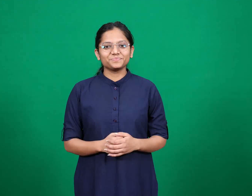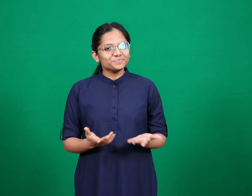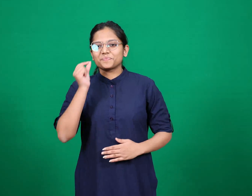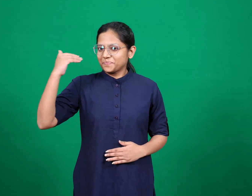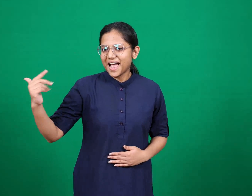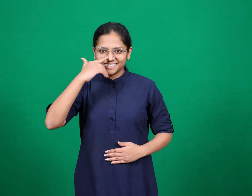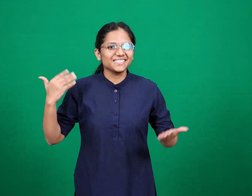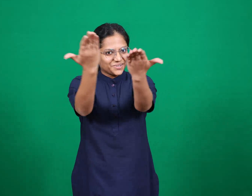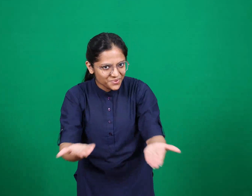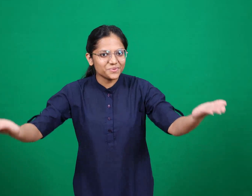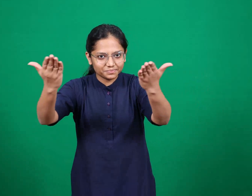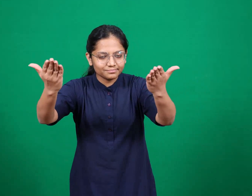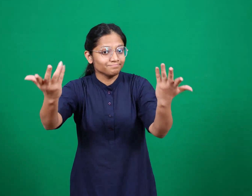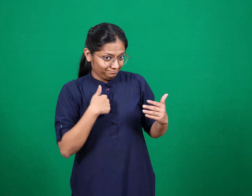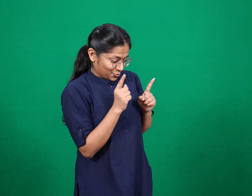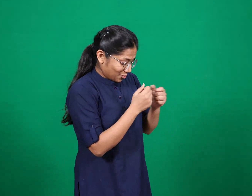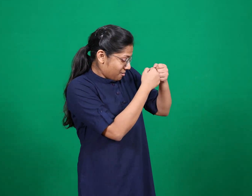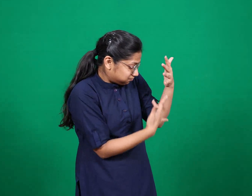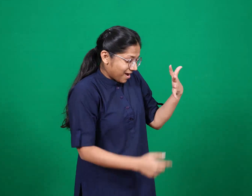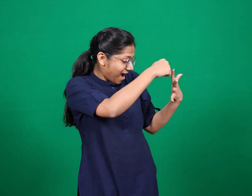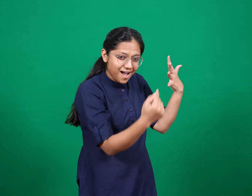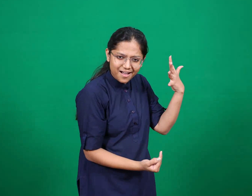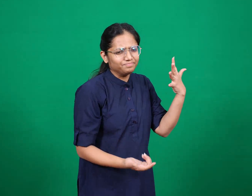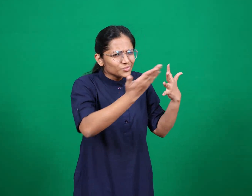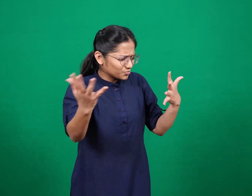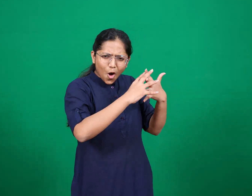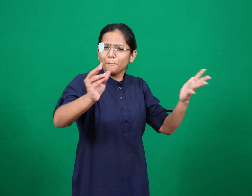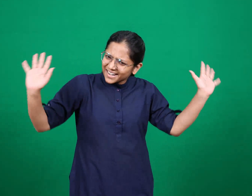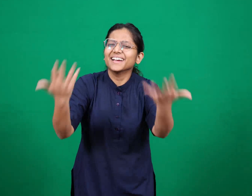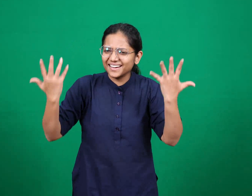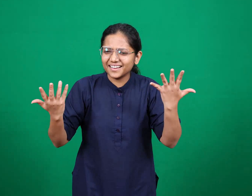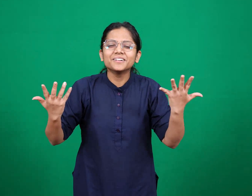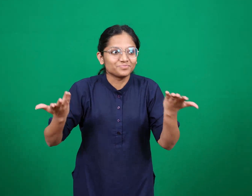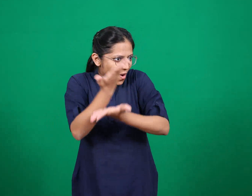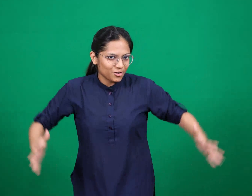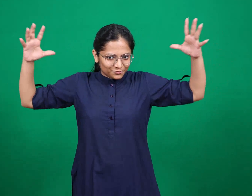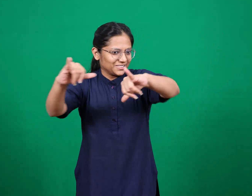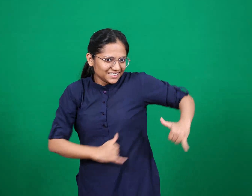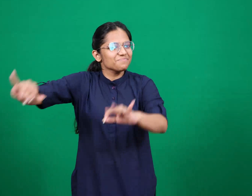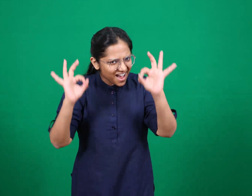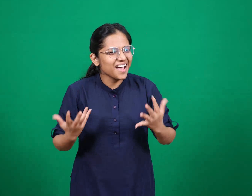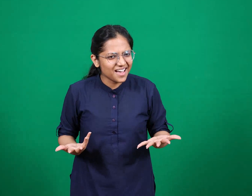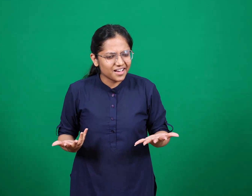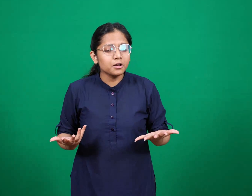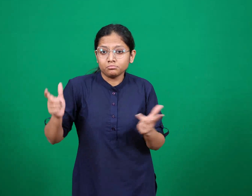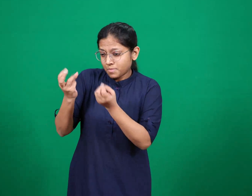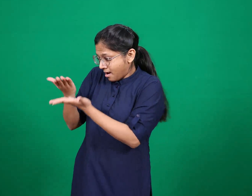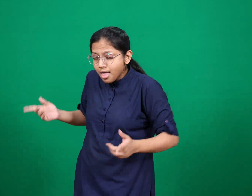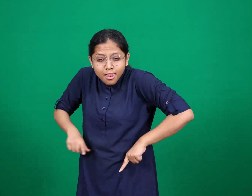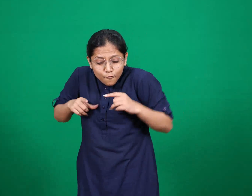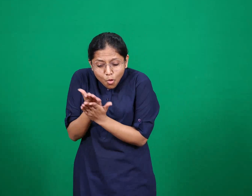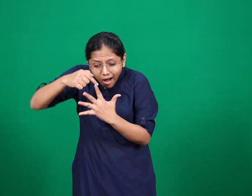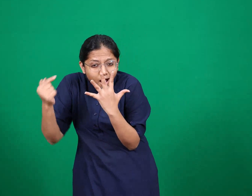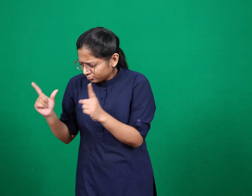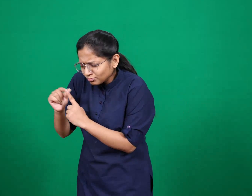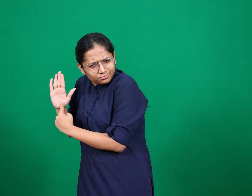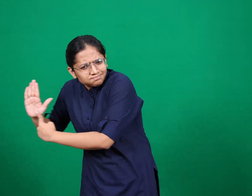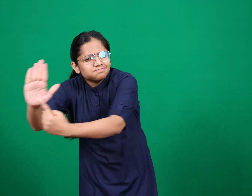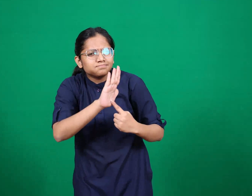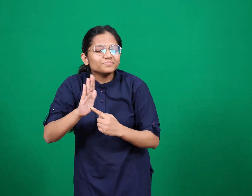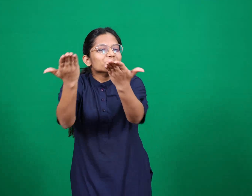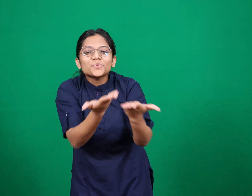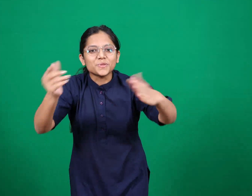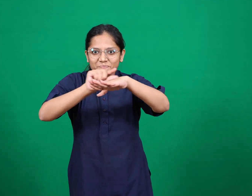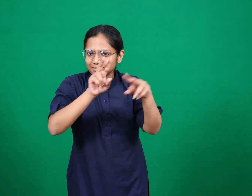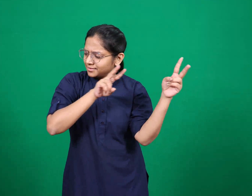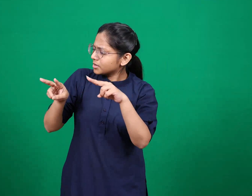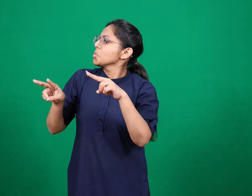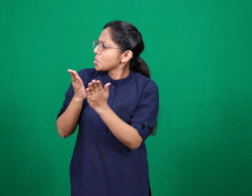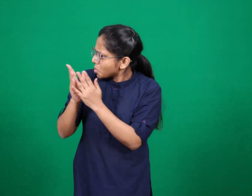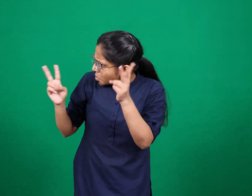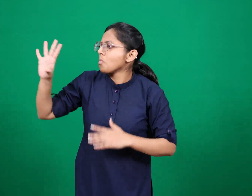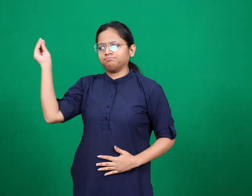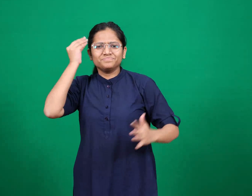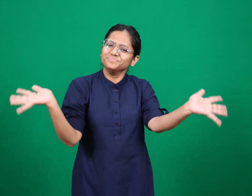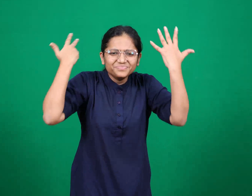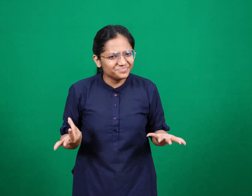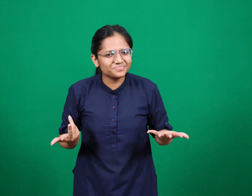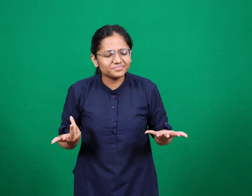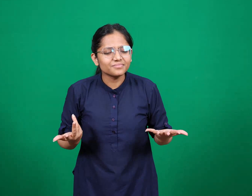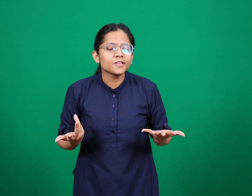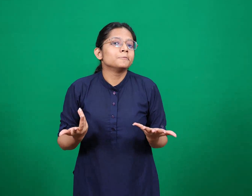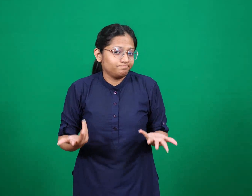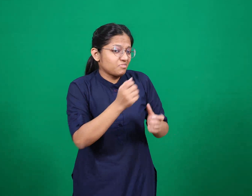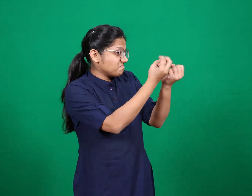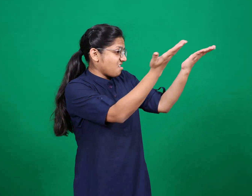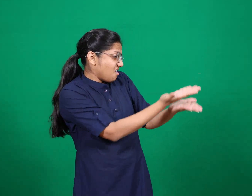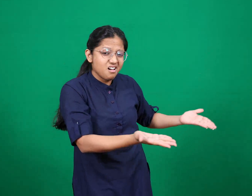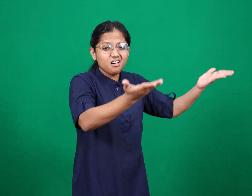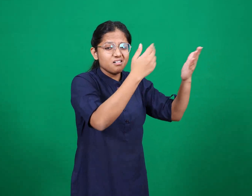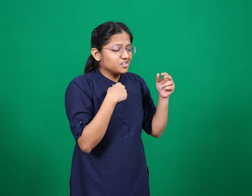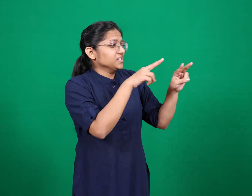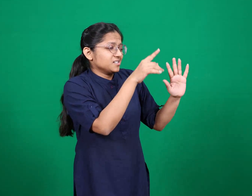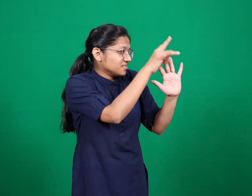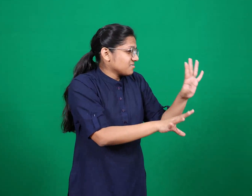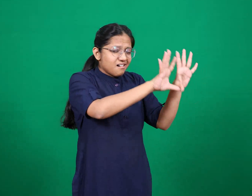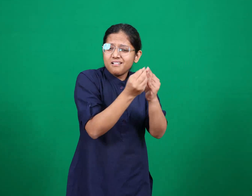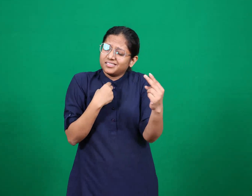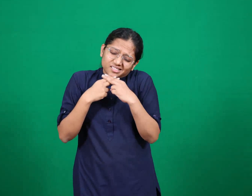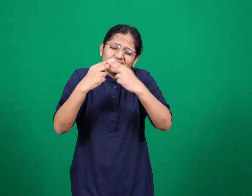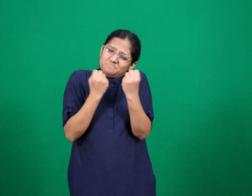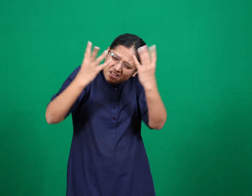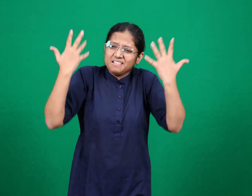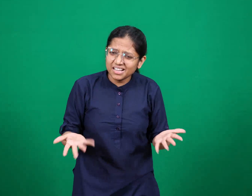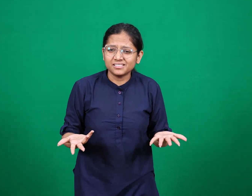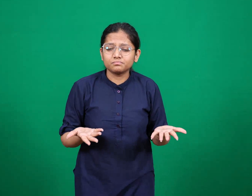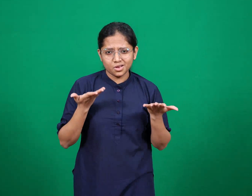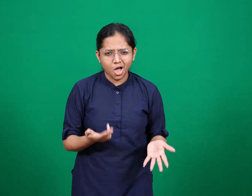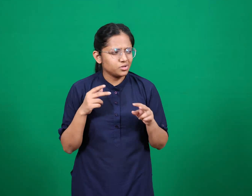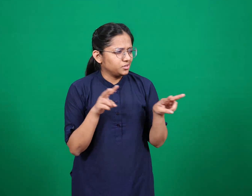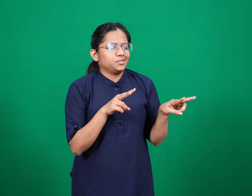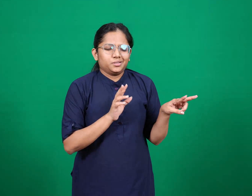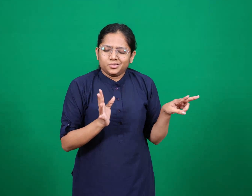Join one another in following my example, brothers, and carefully observe those who walk according to the pattern we set for you.